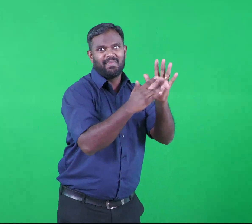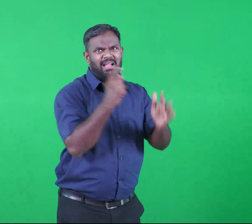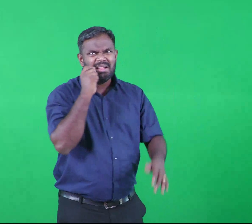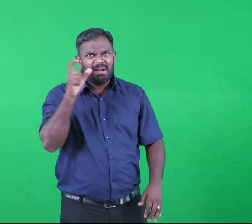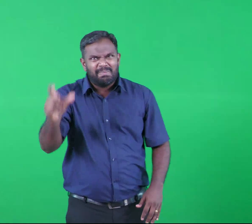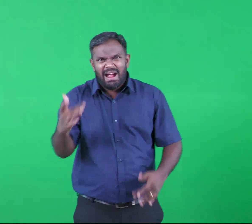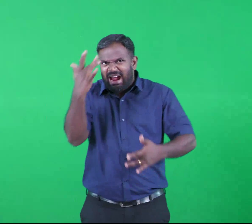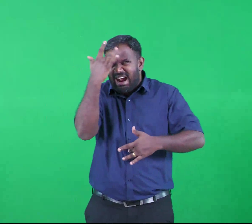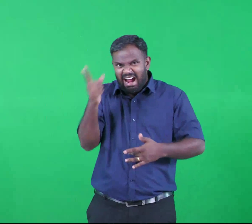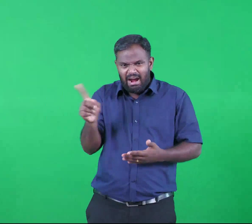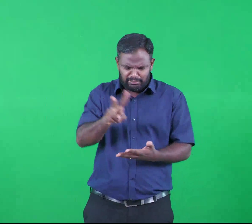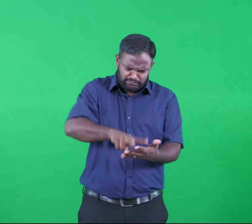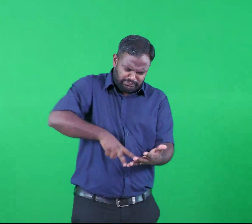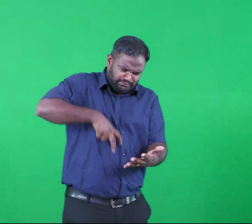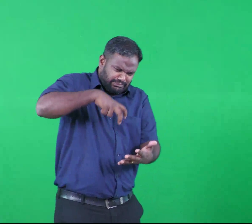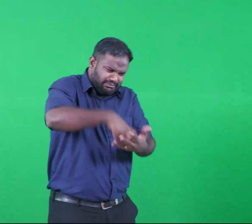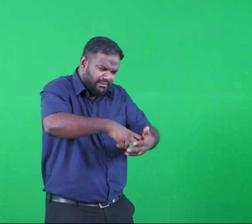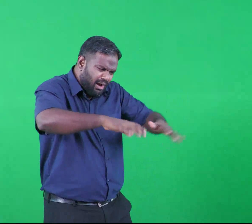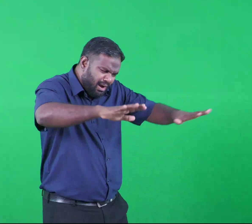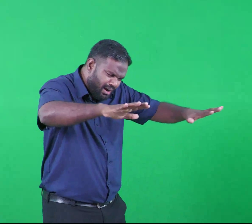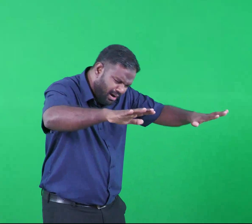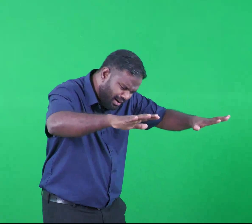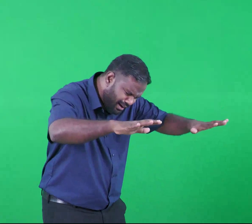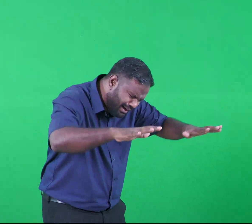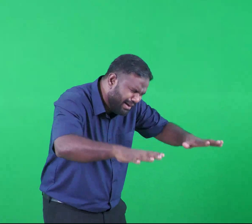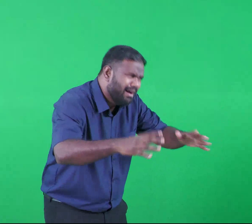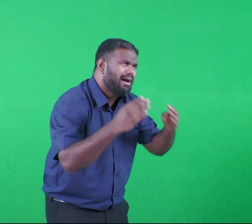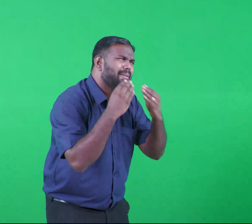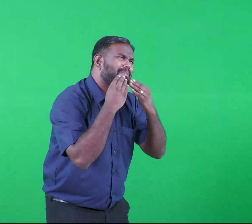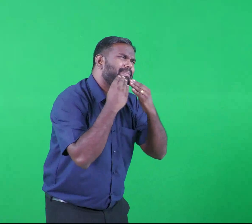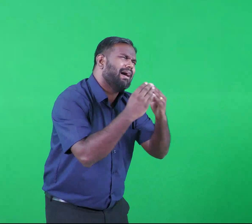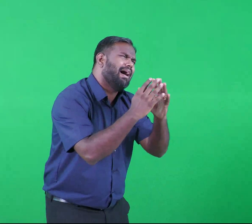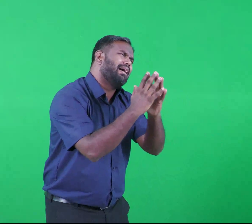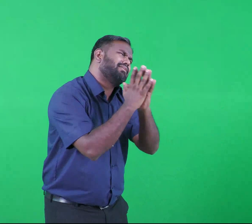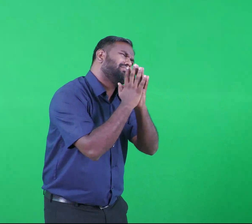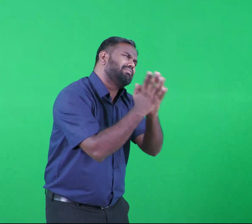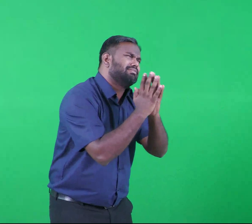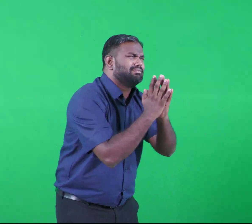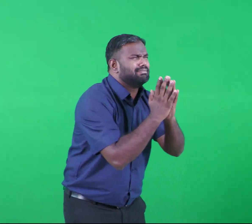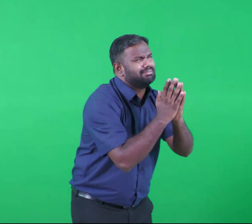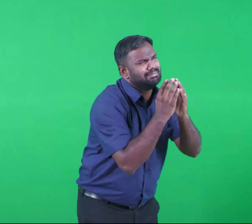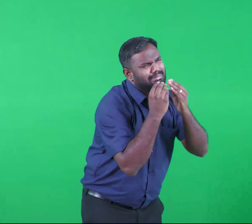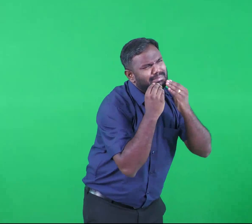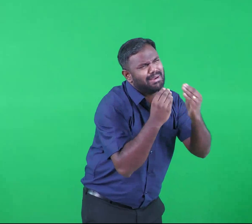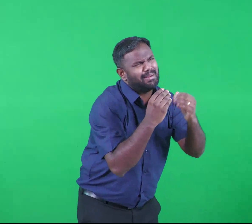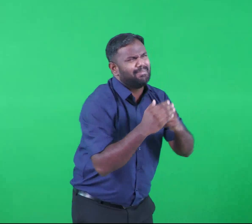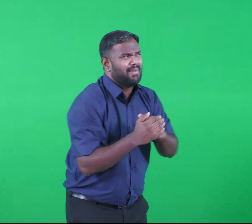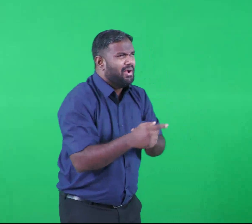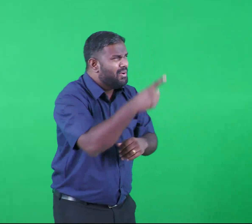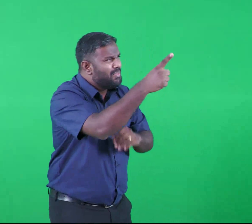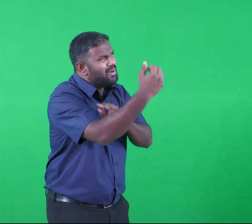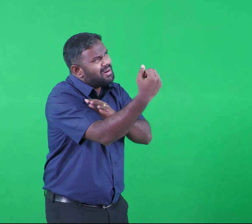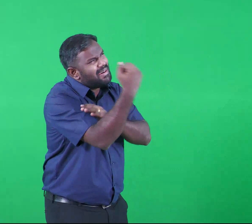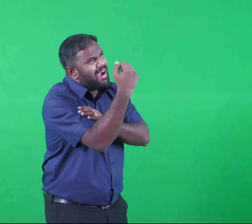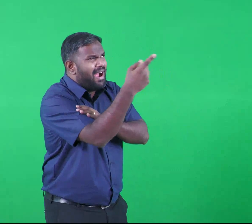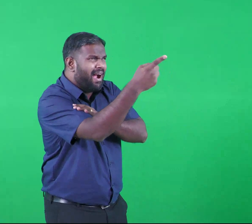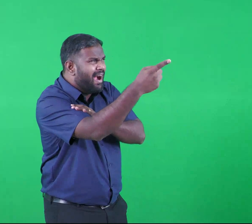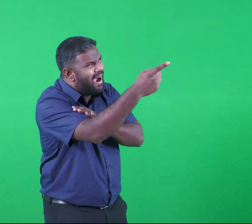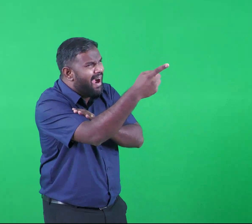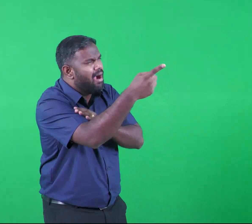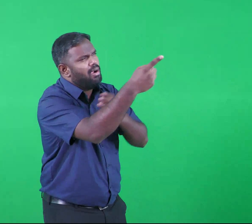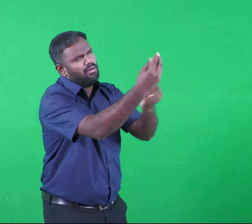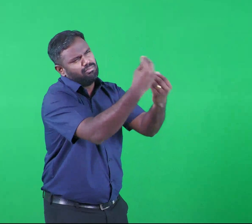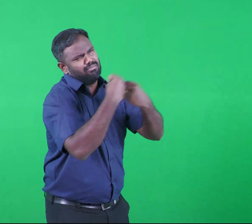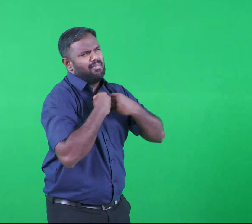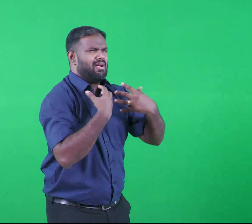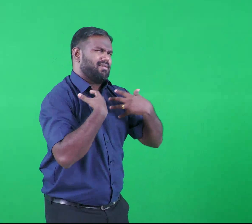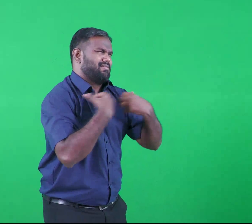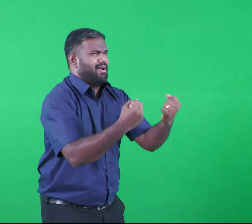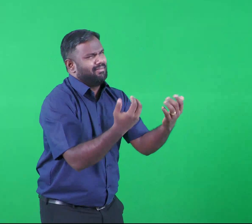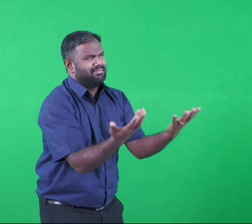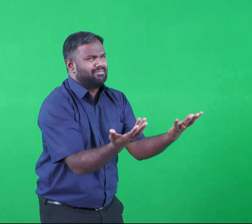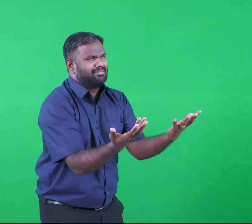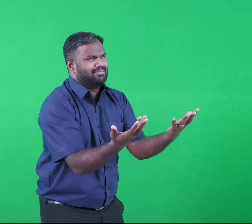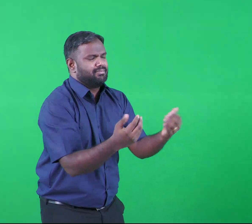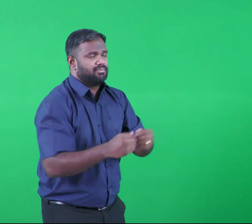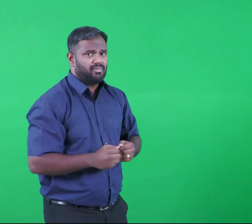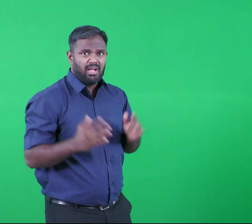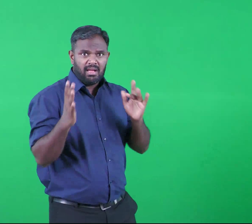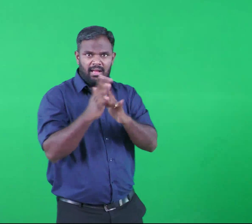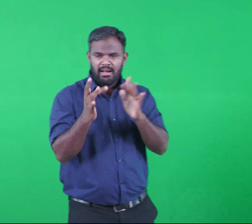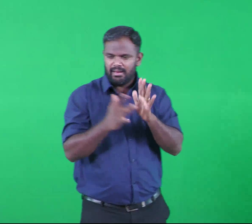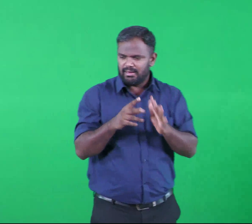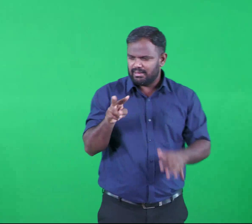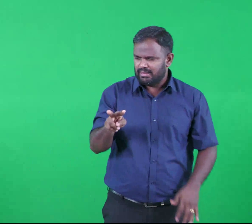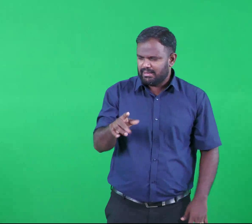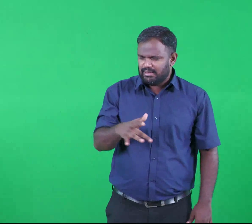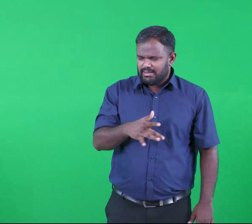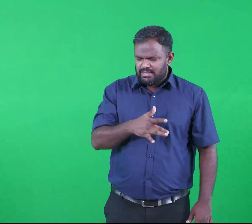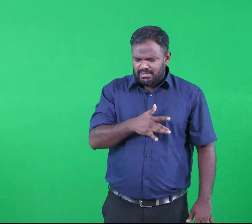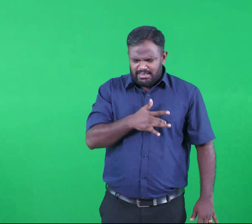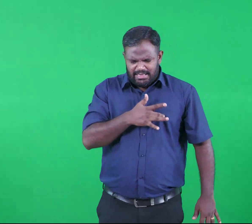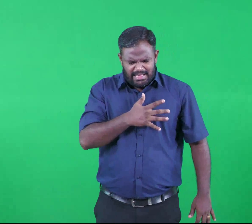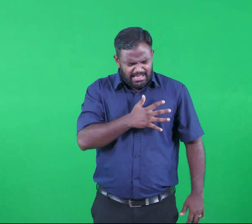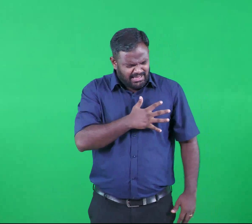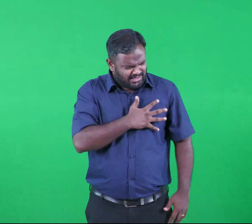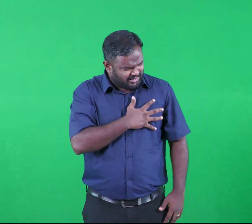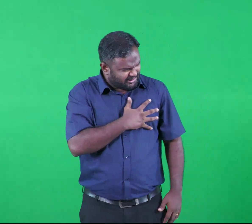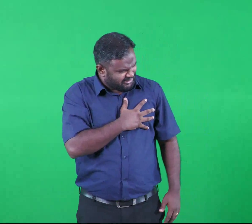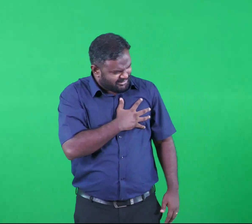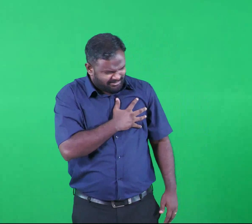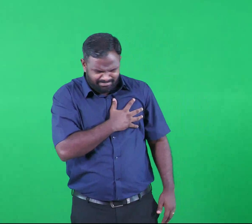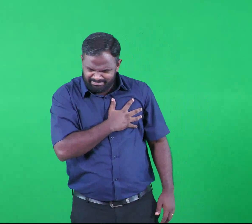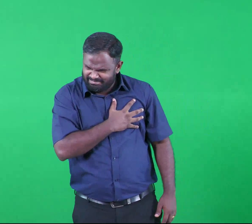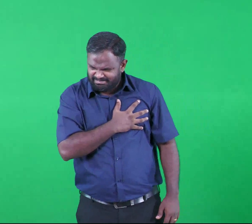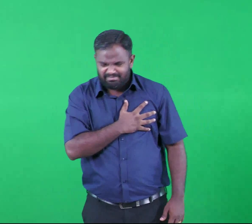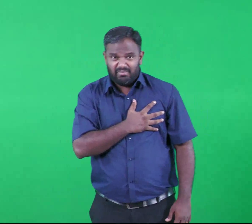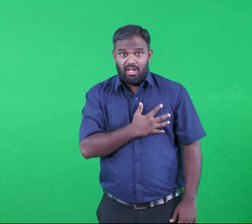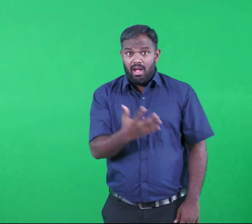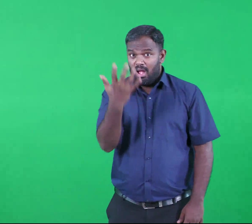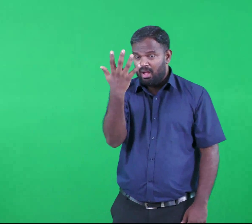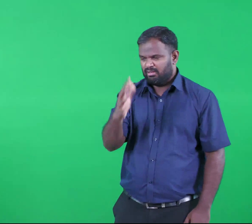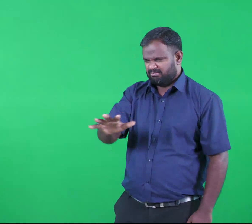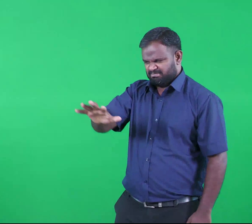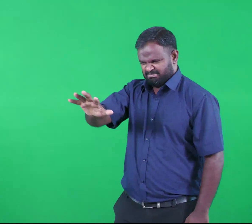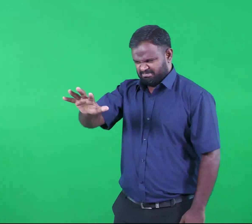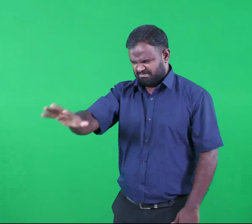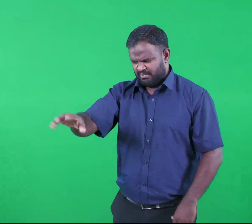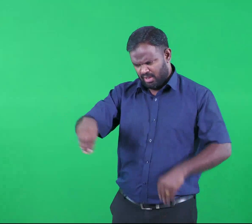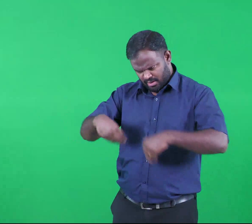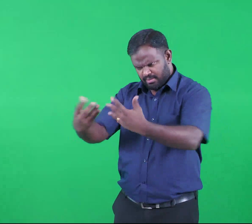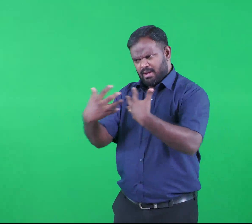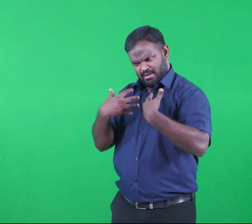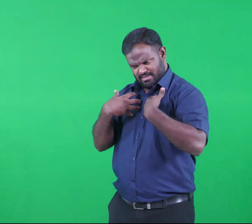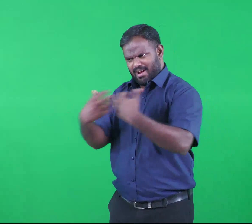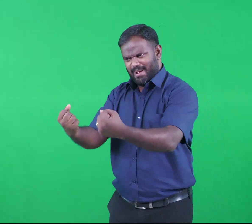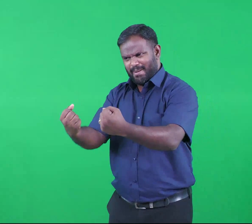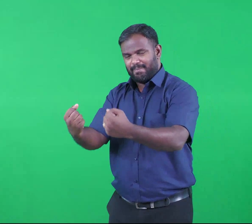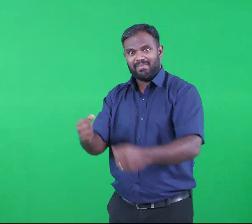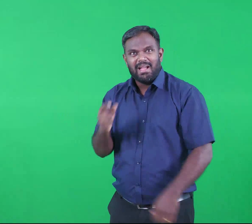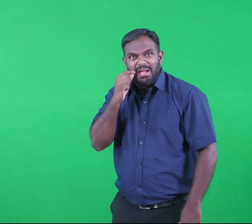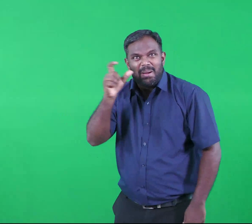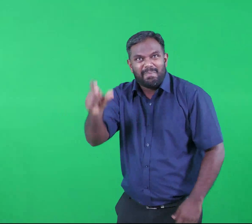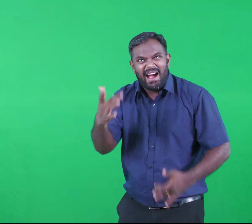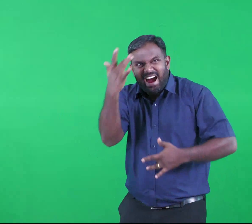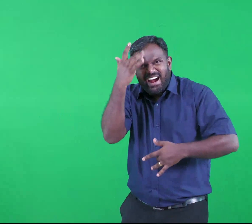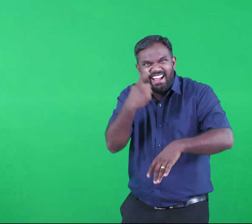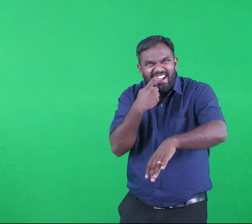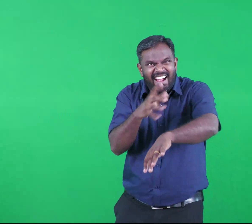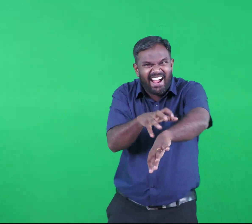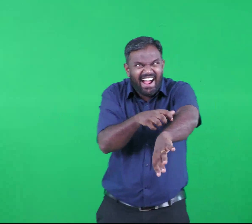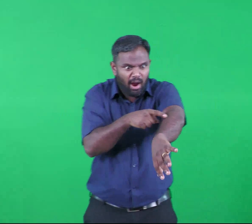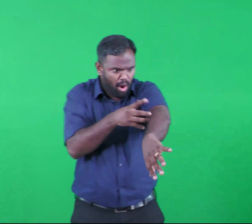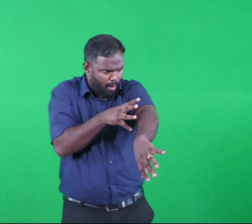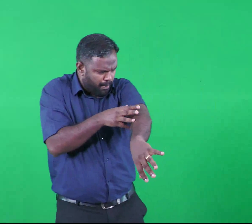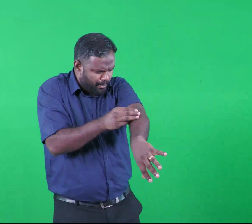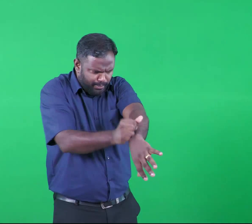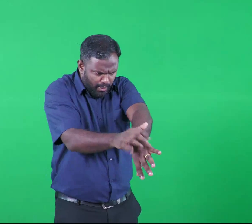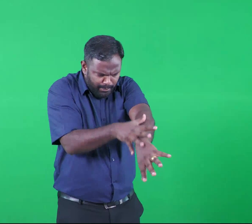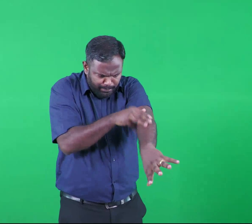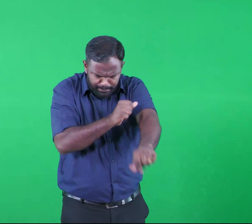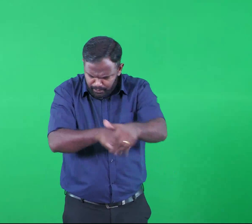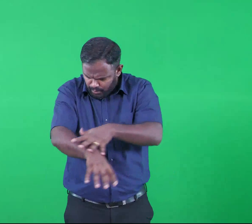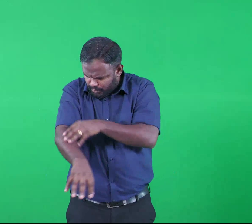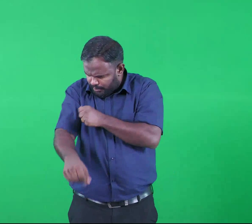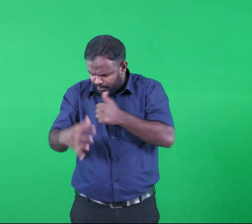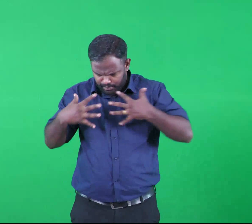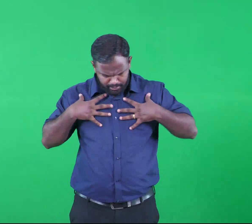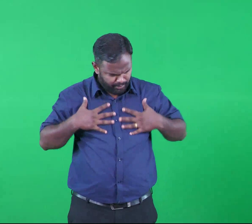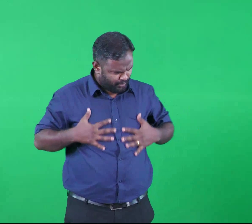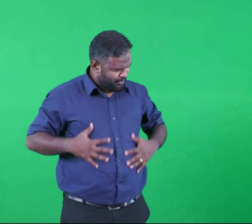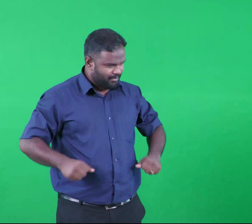Moved with compassion, Jesus reached out His hand and touched the man. " I am willing," He said. " Be clean!"